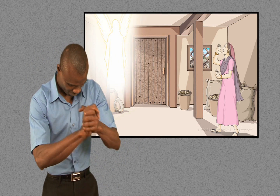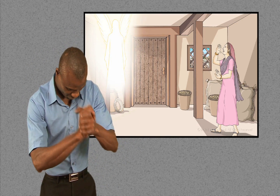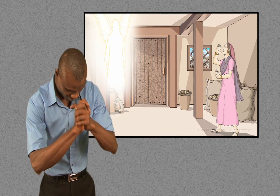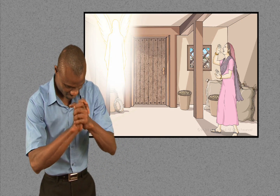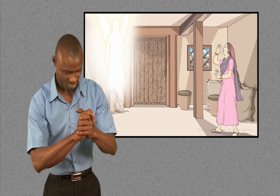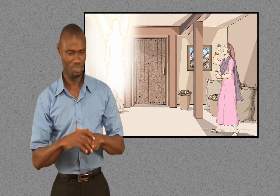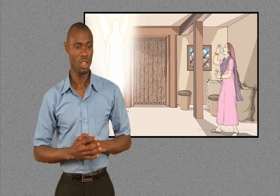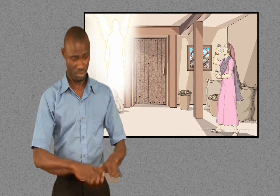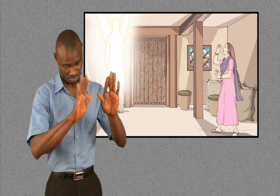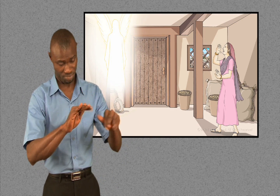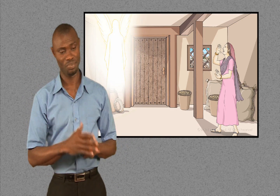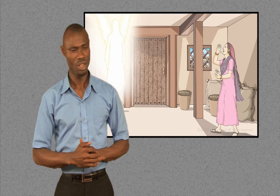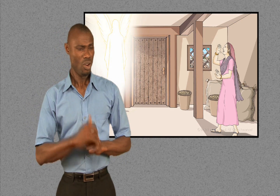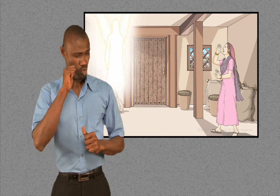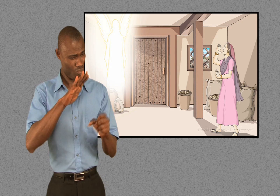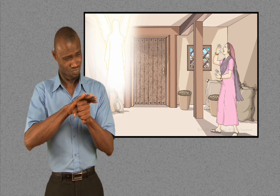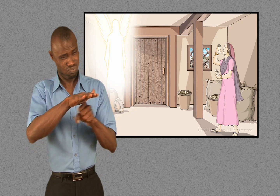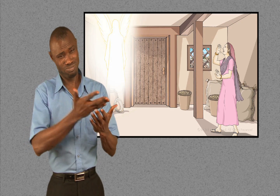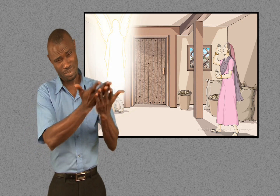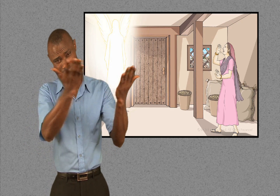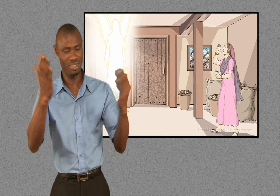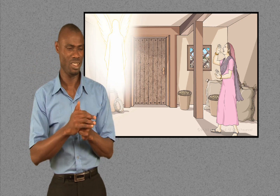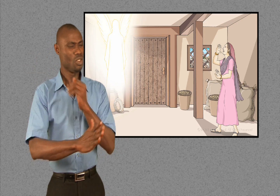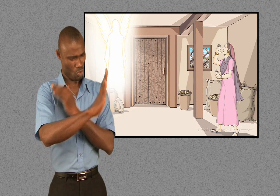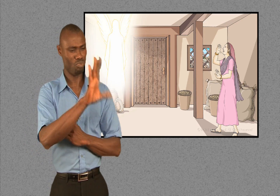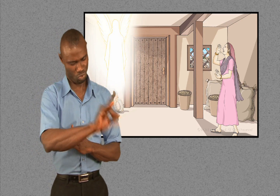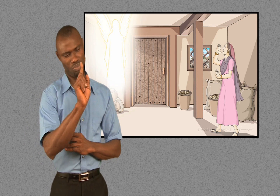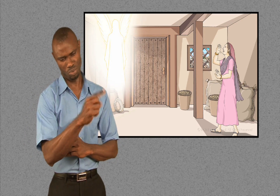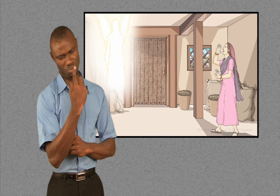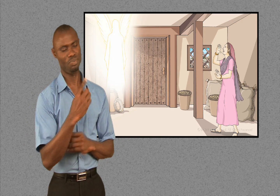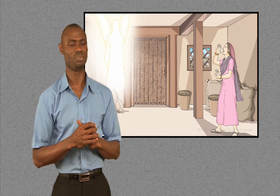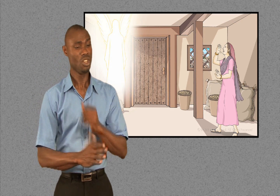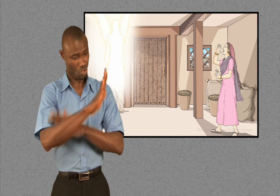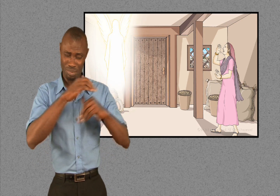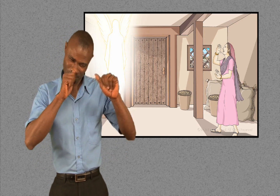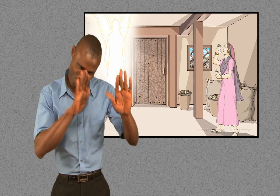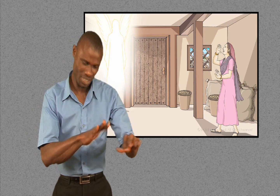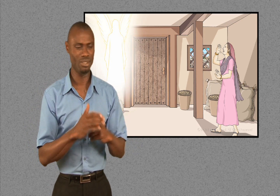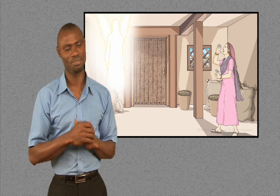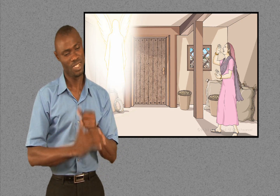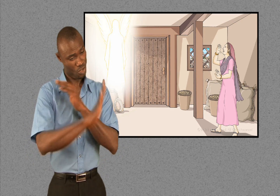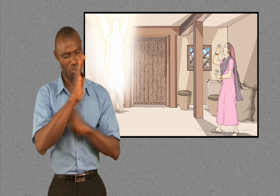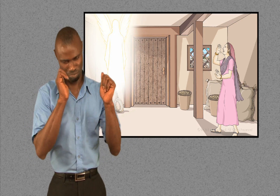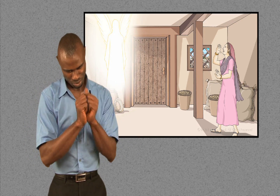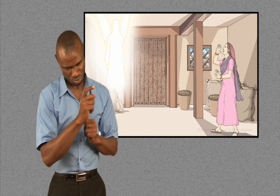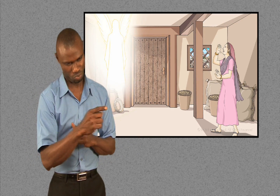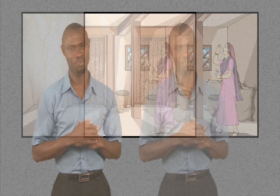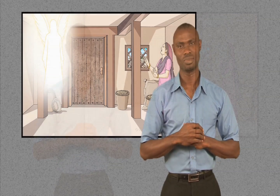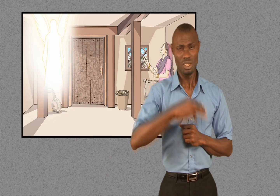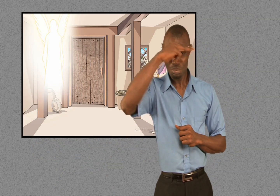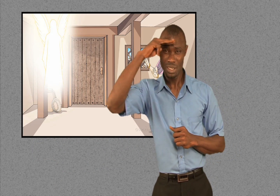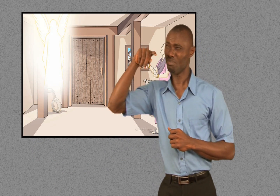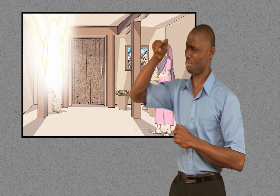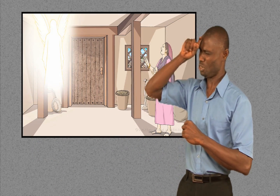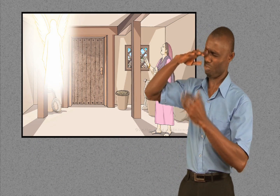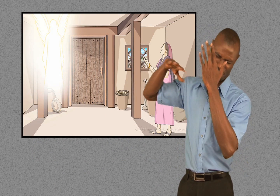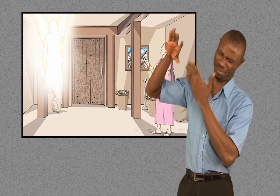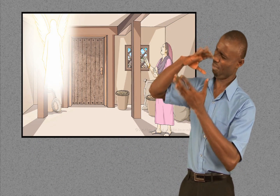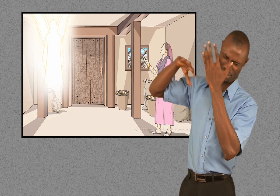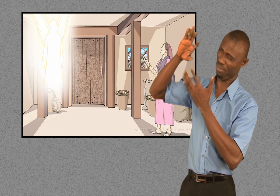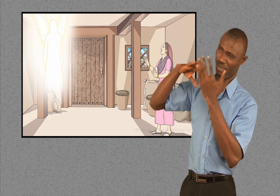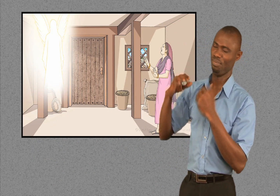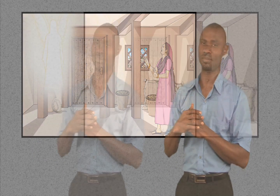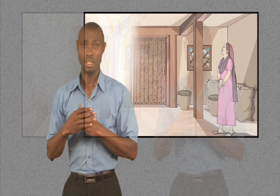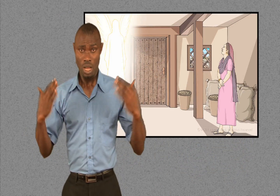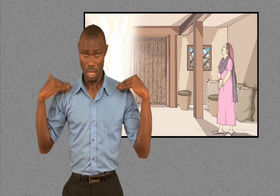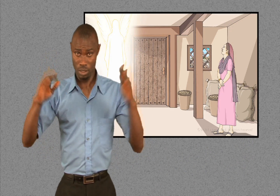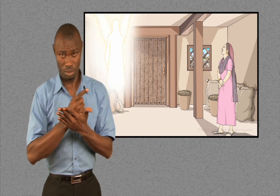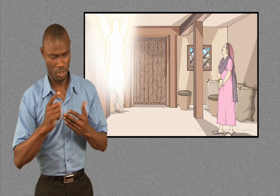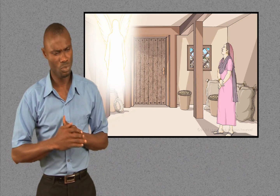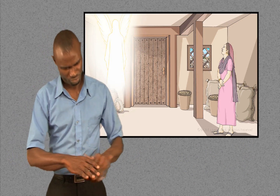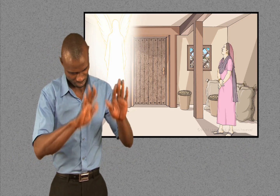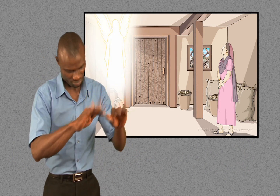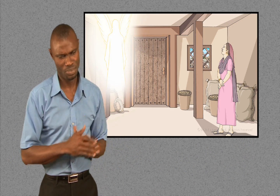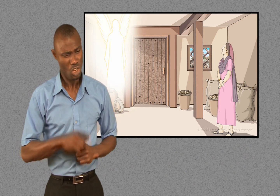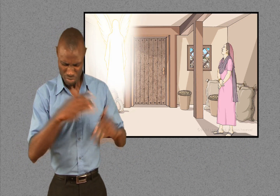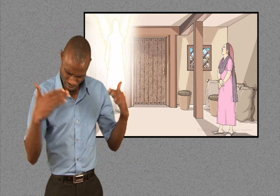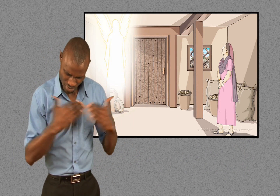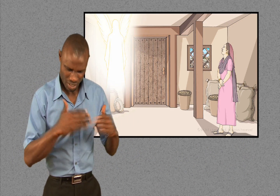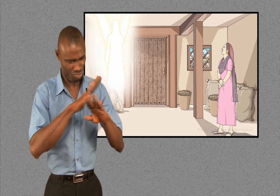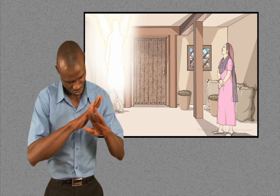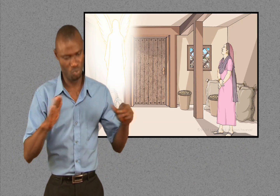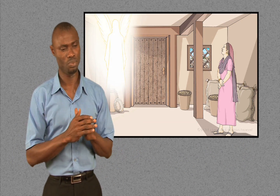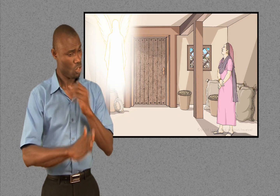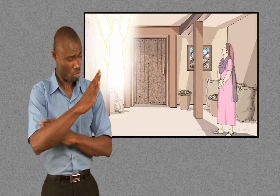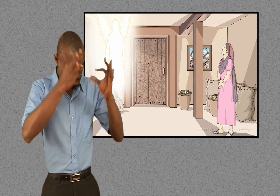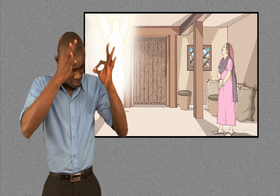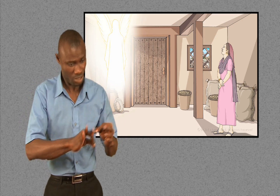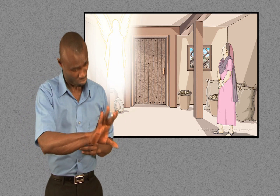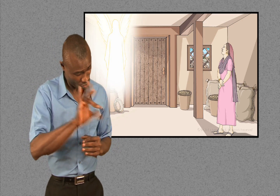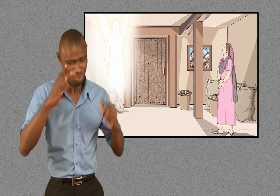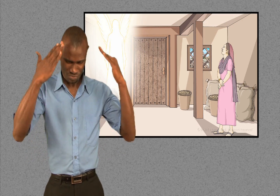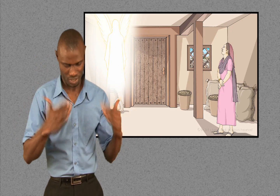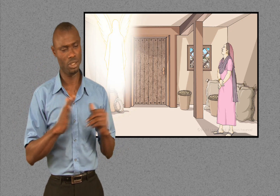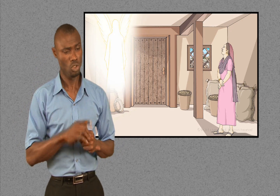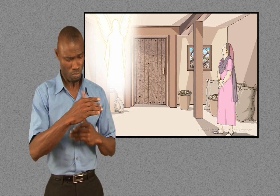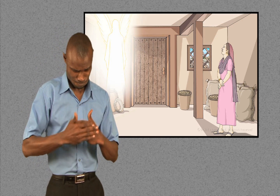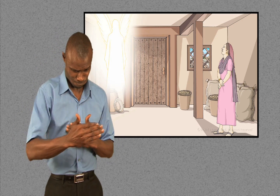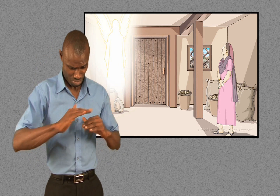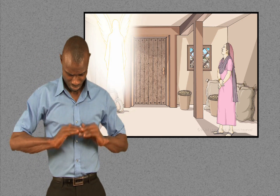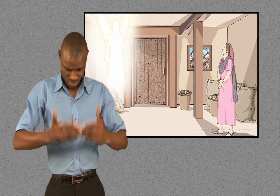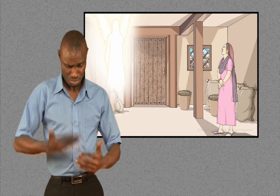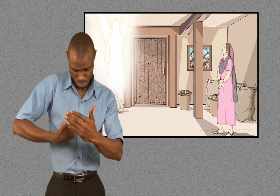Mary was greatly troubled at his words and wondered what kind of greeting this might be. So the angel told her, “Do not be afraid, Mary, for you have found favor with God.